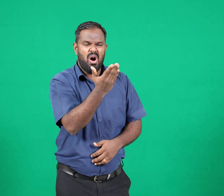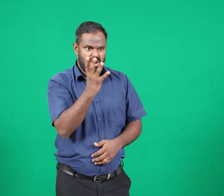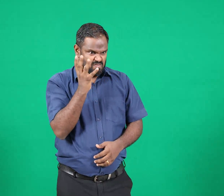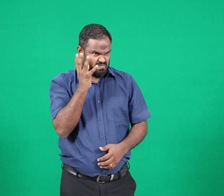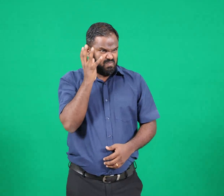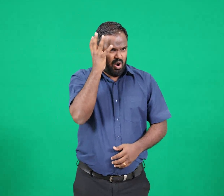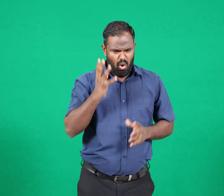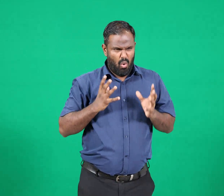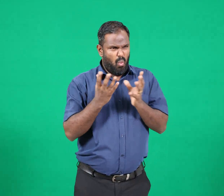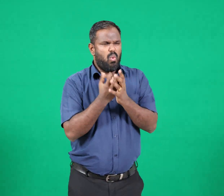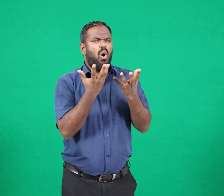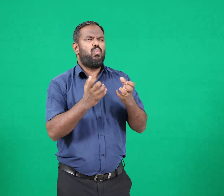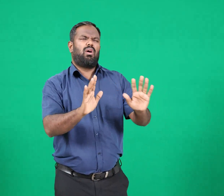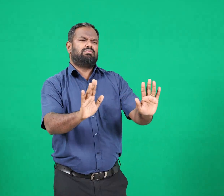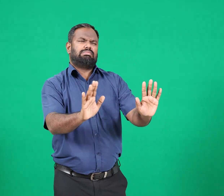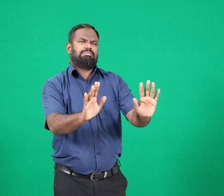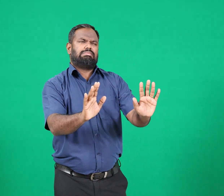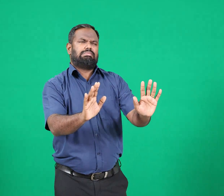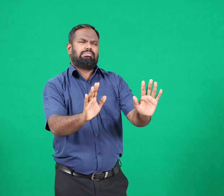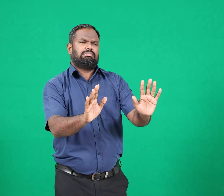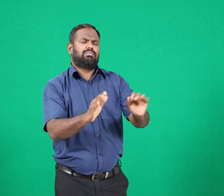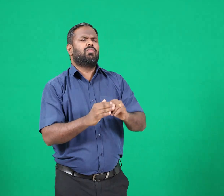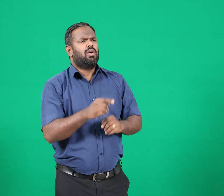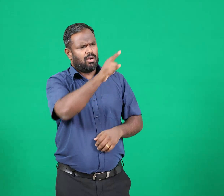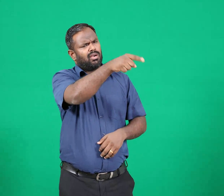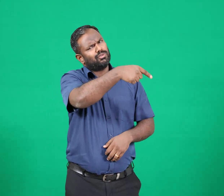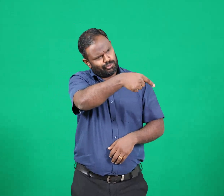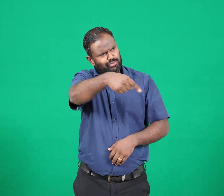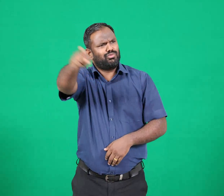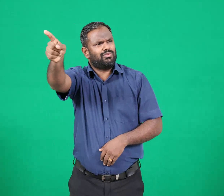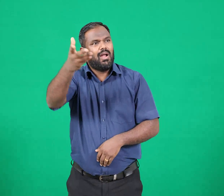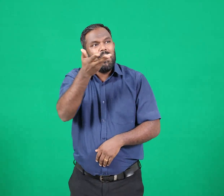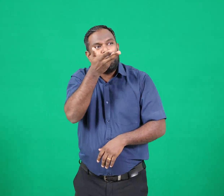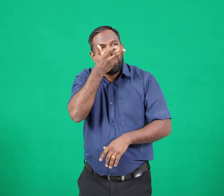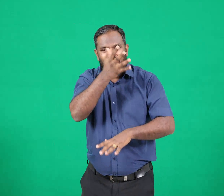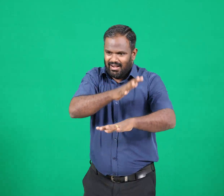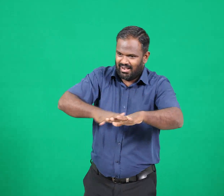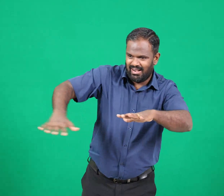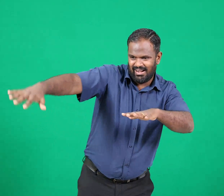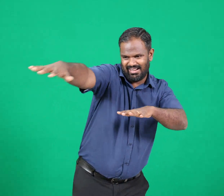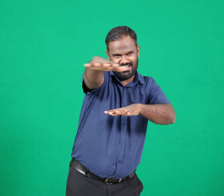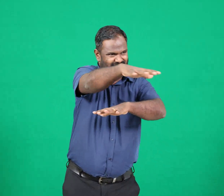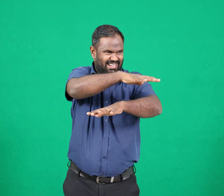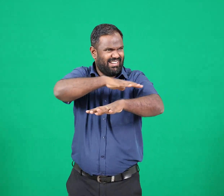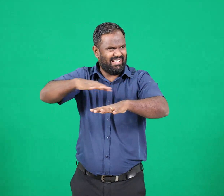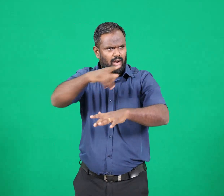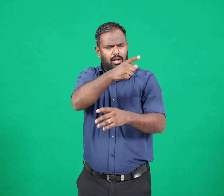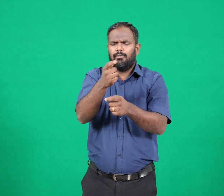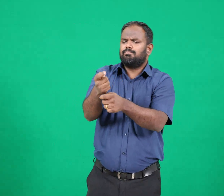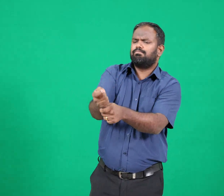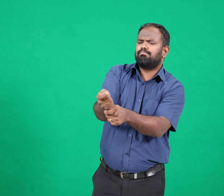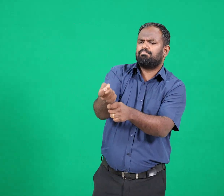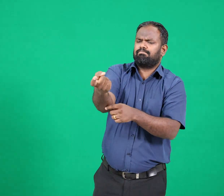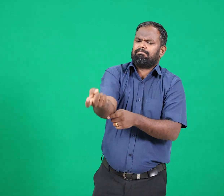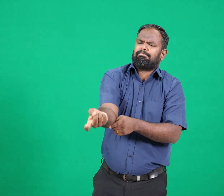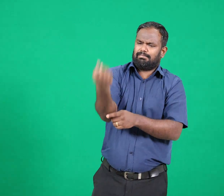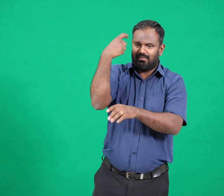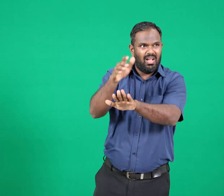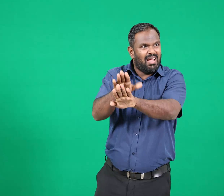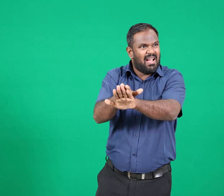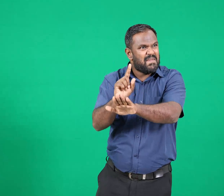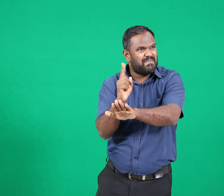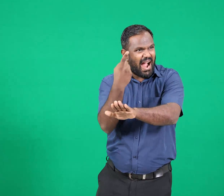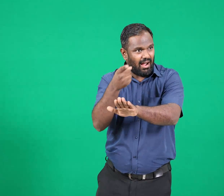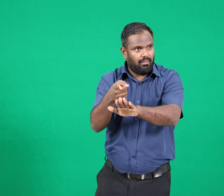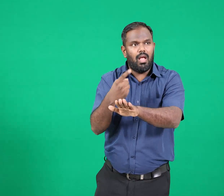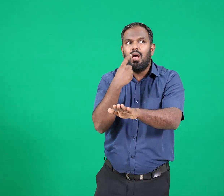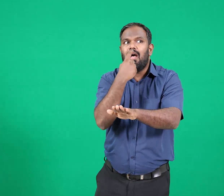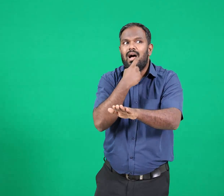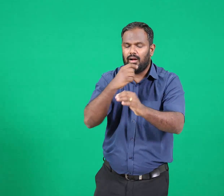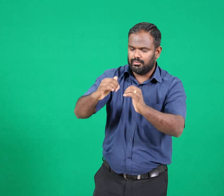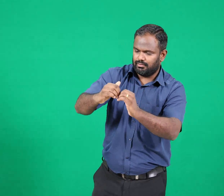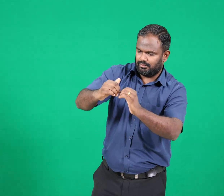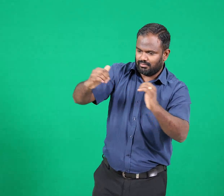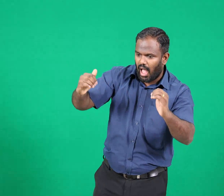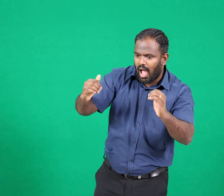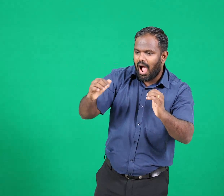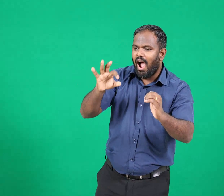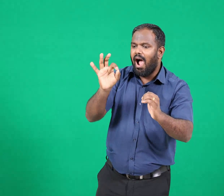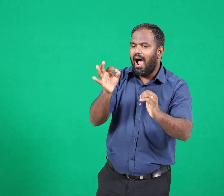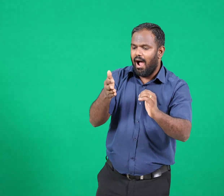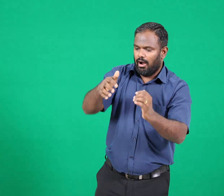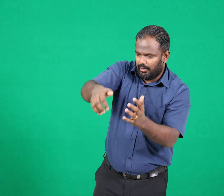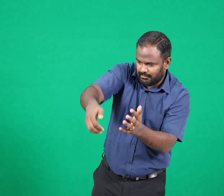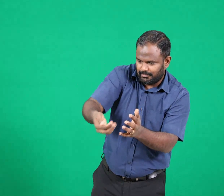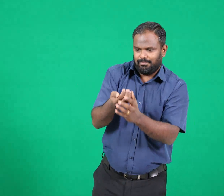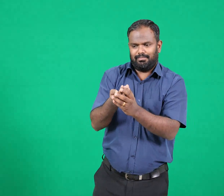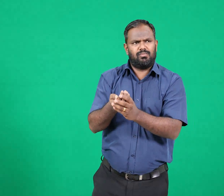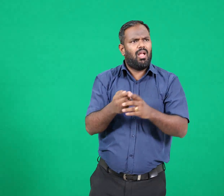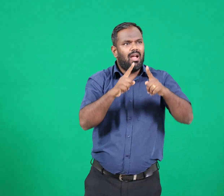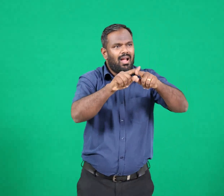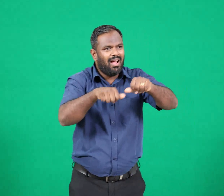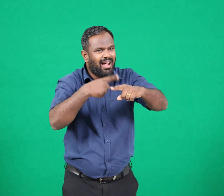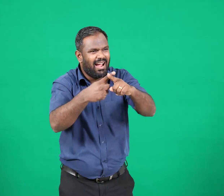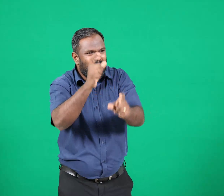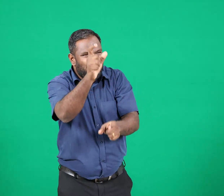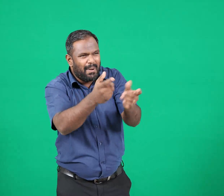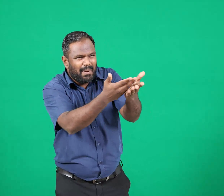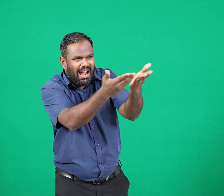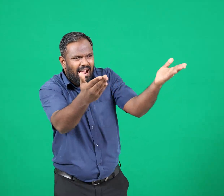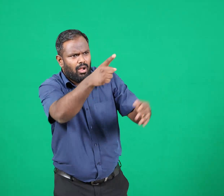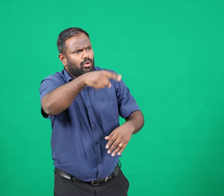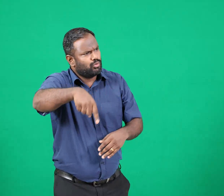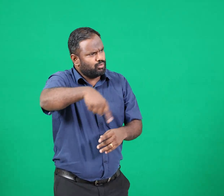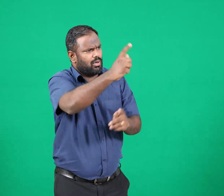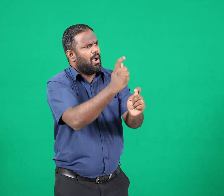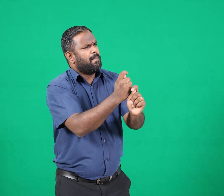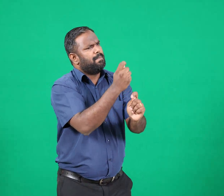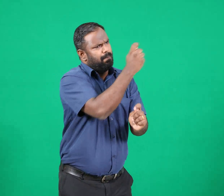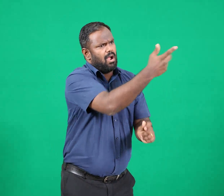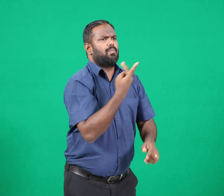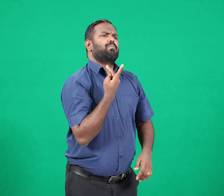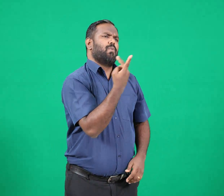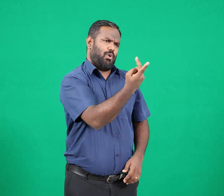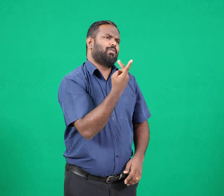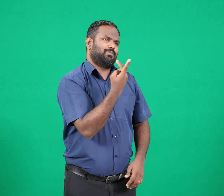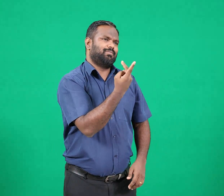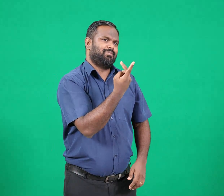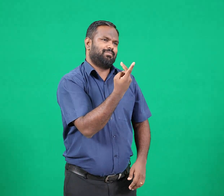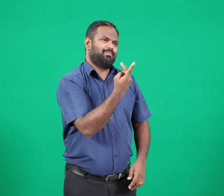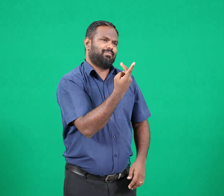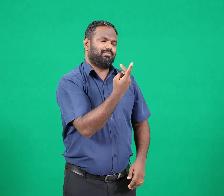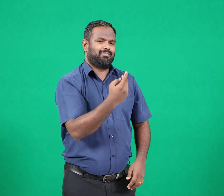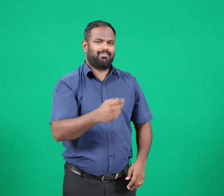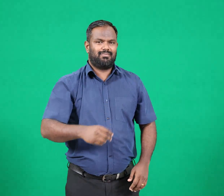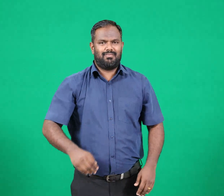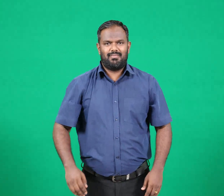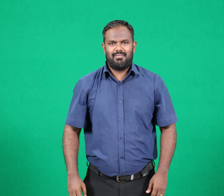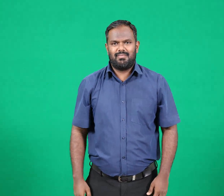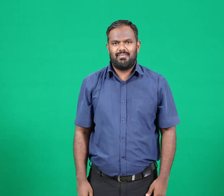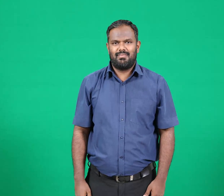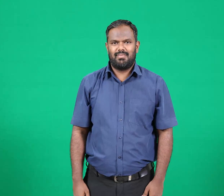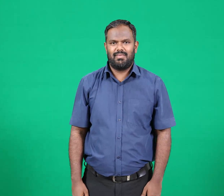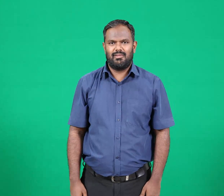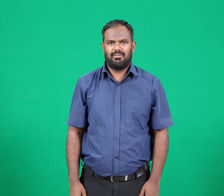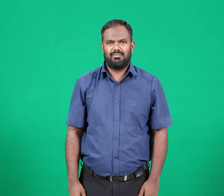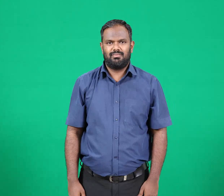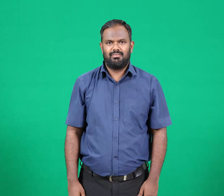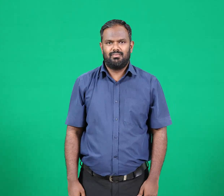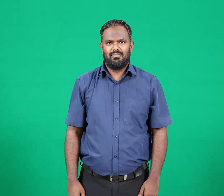When you open its mouth, you will find a four-drachma coin. Take it and give it to them for My tax and yours."